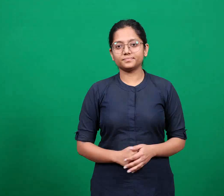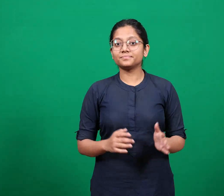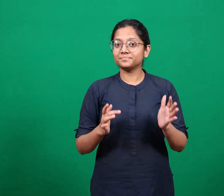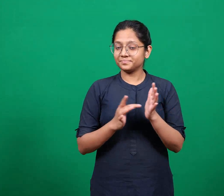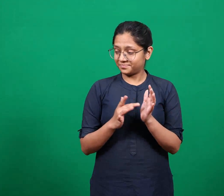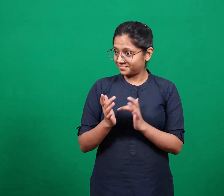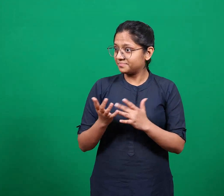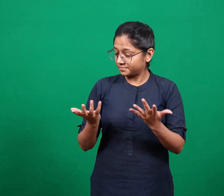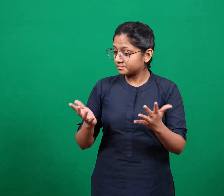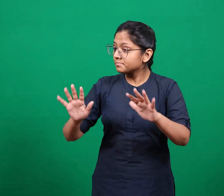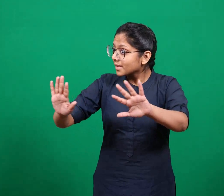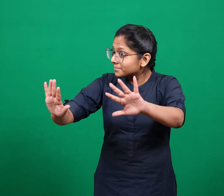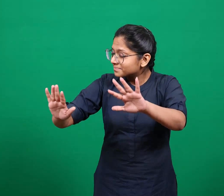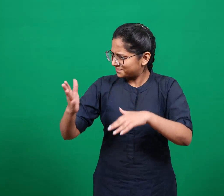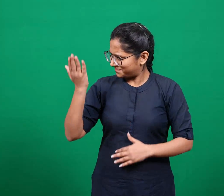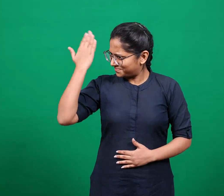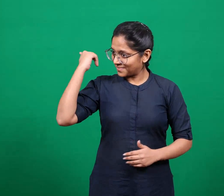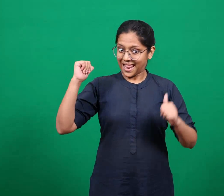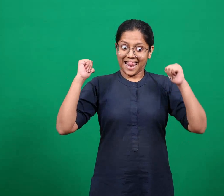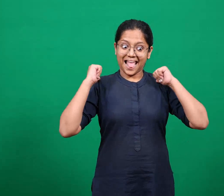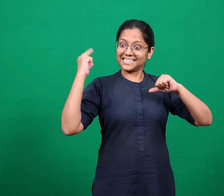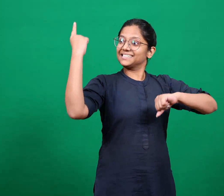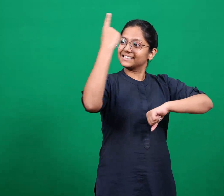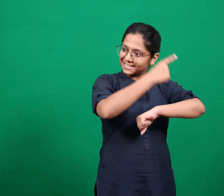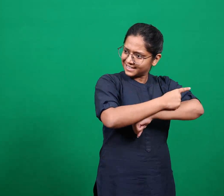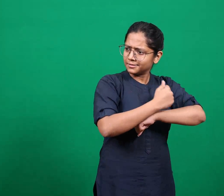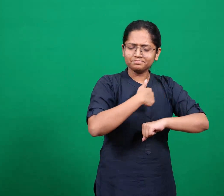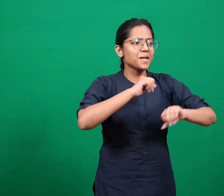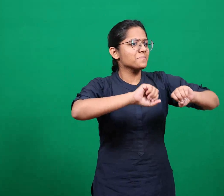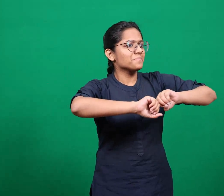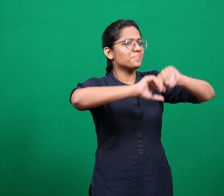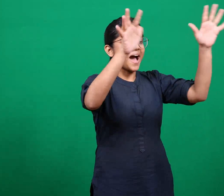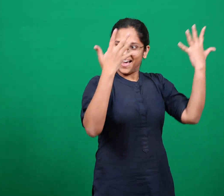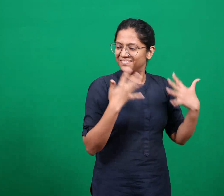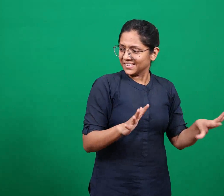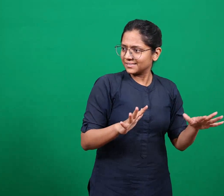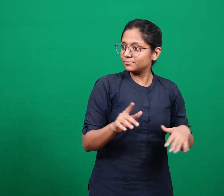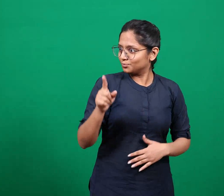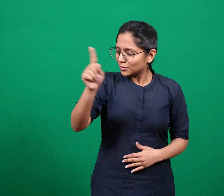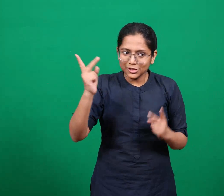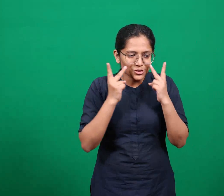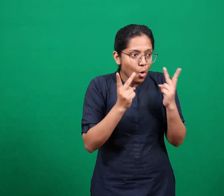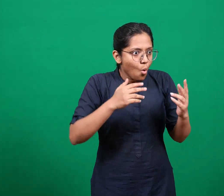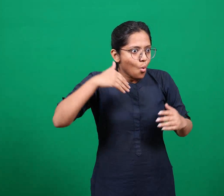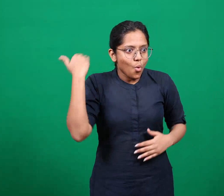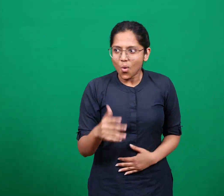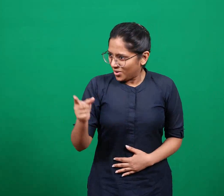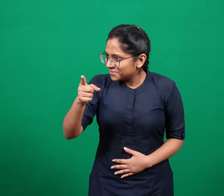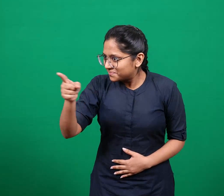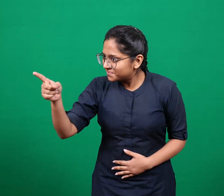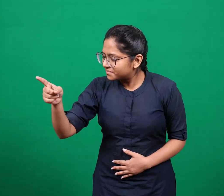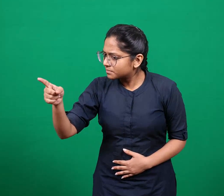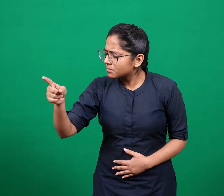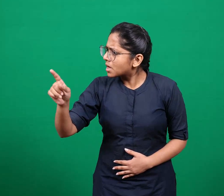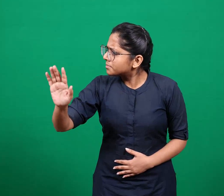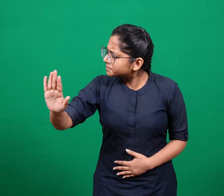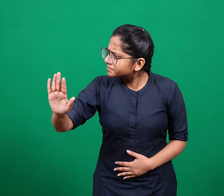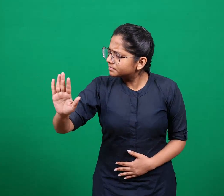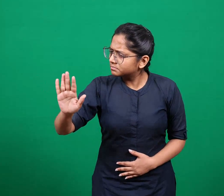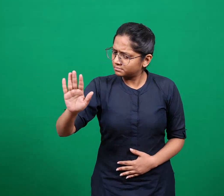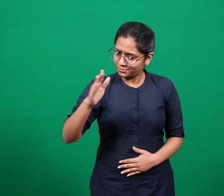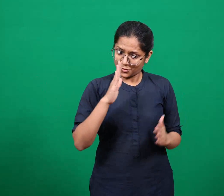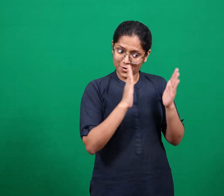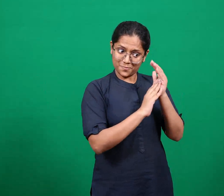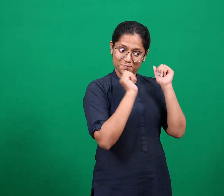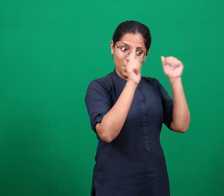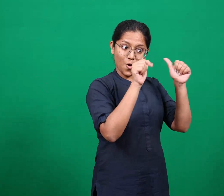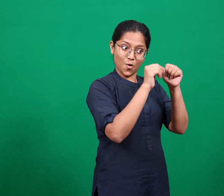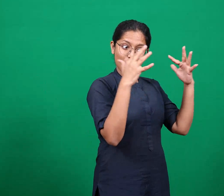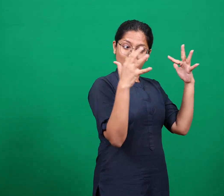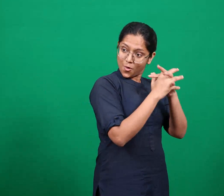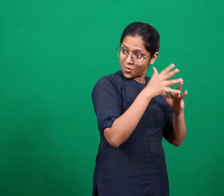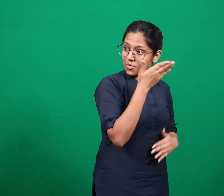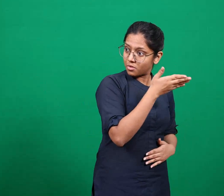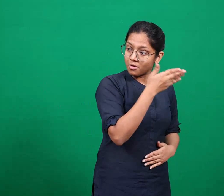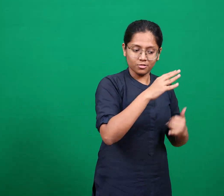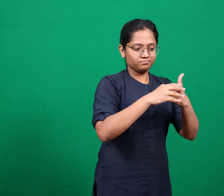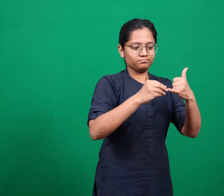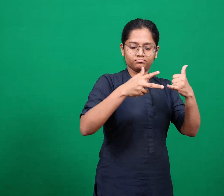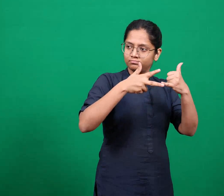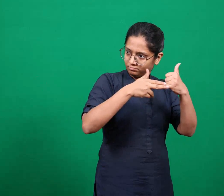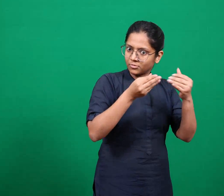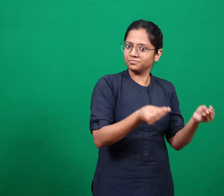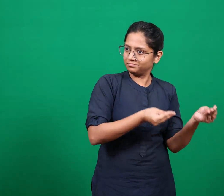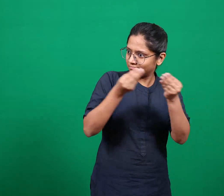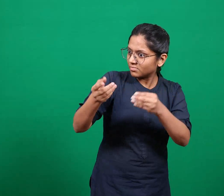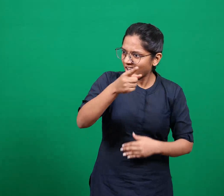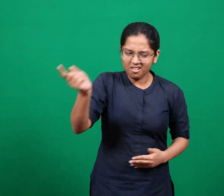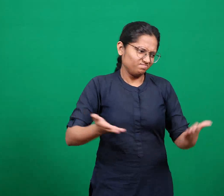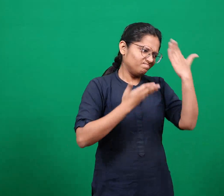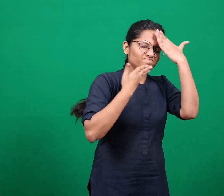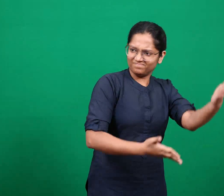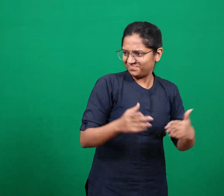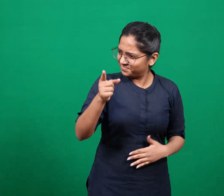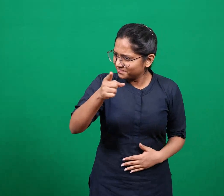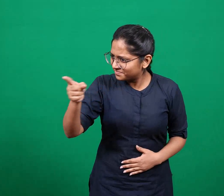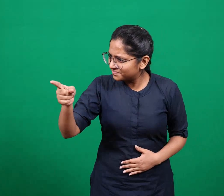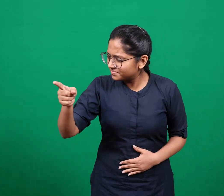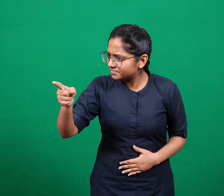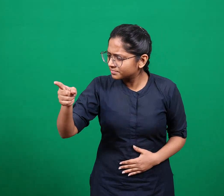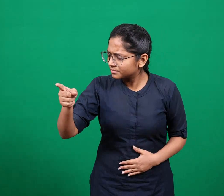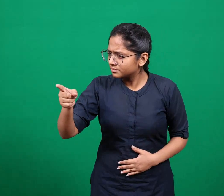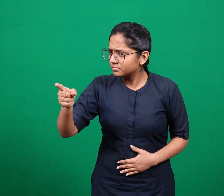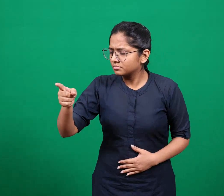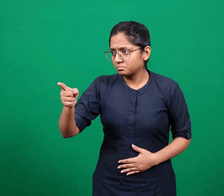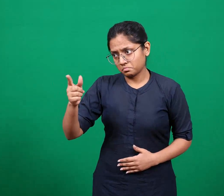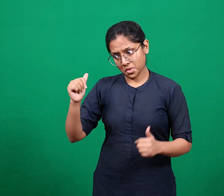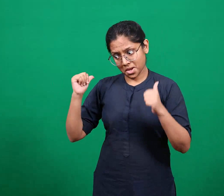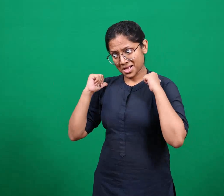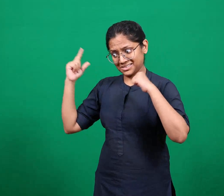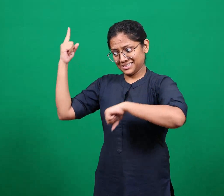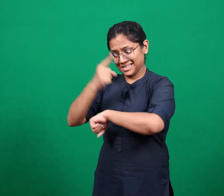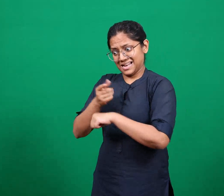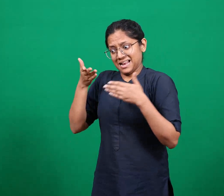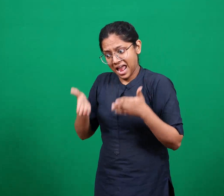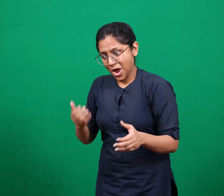Jesus answered them, "I did one miracle, and you are all amazed.